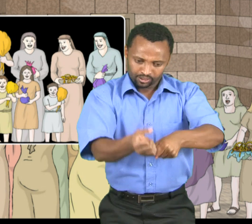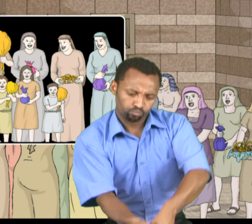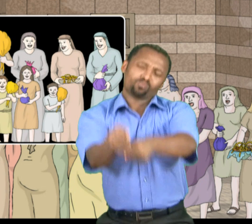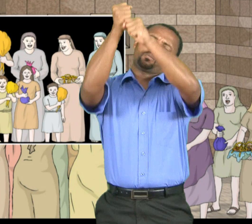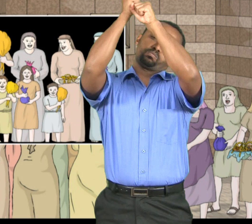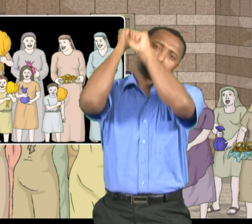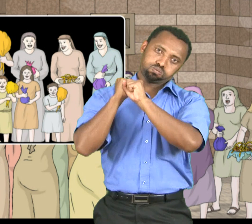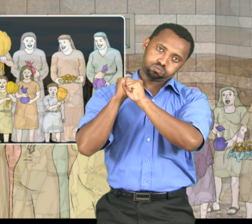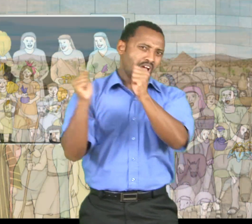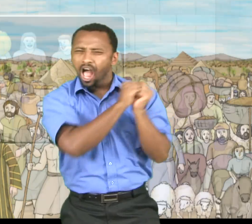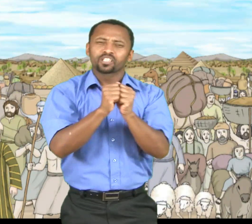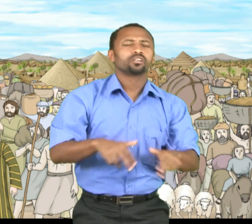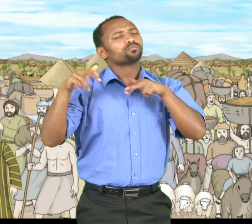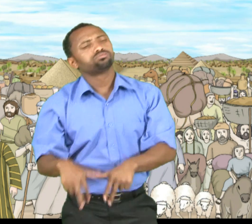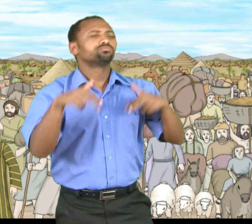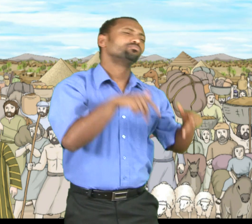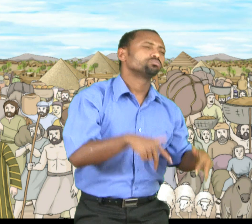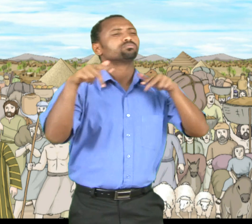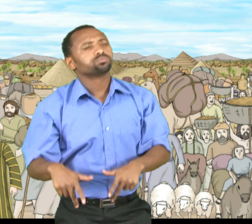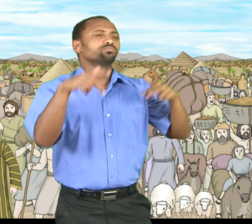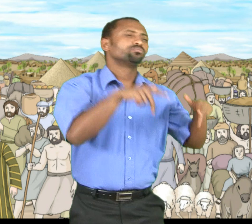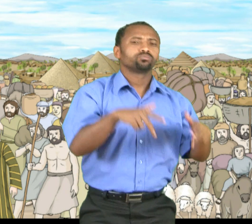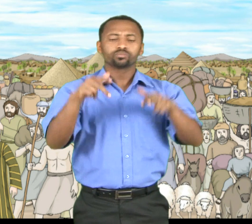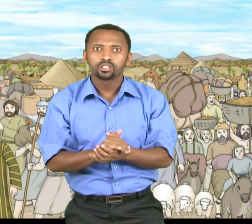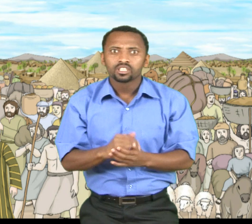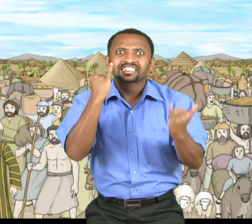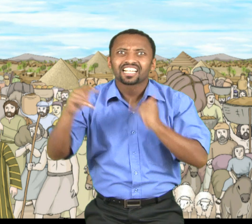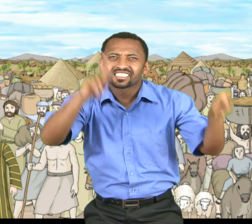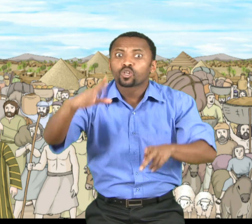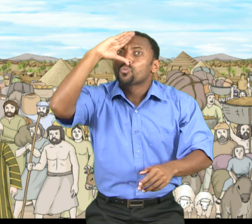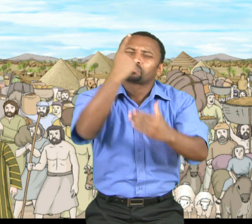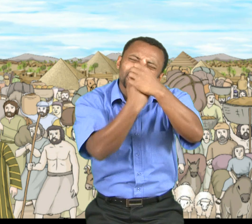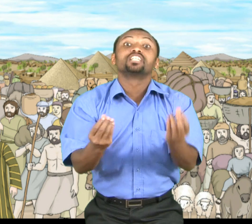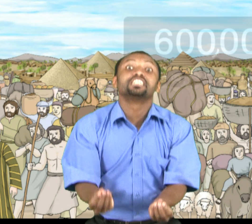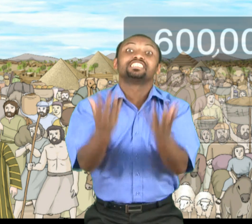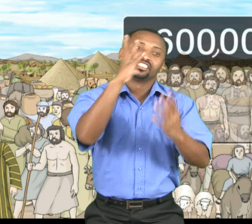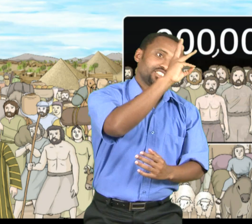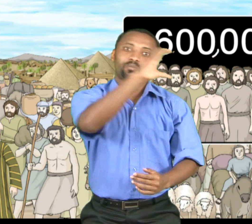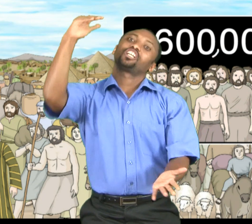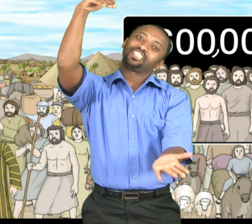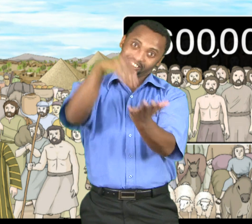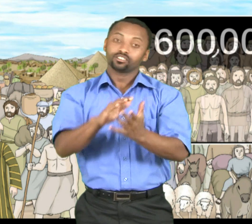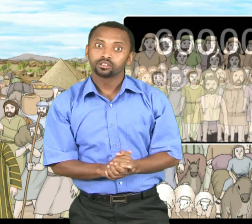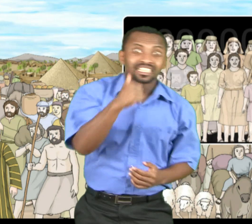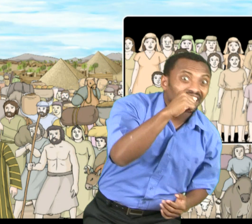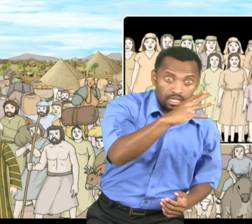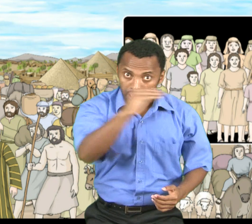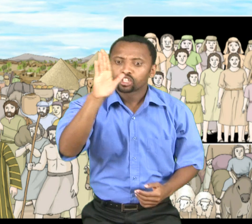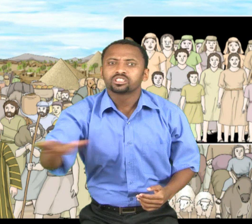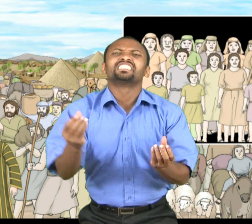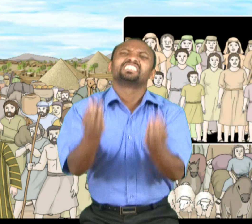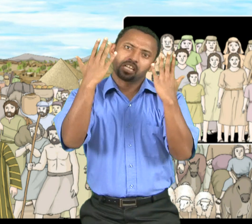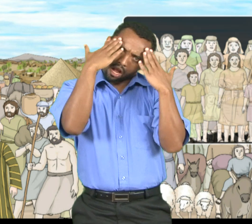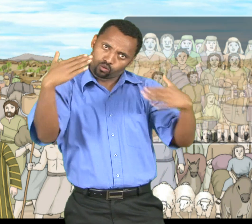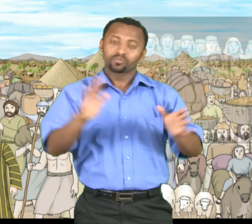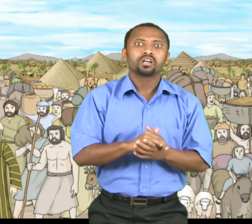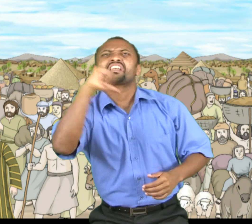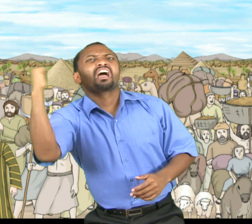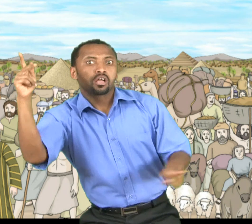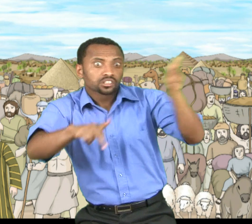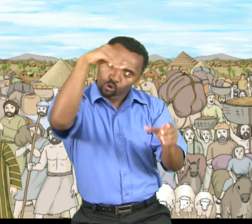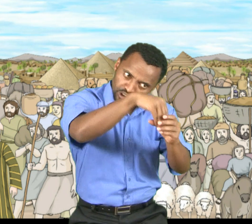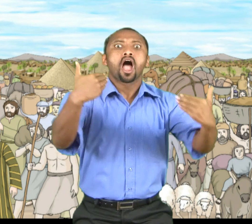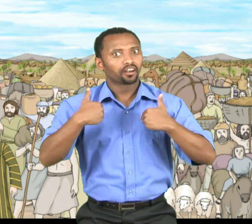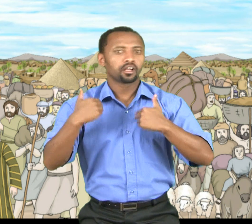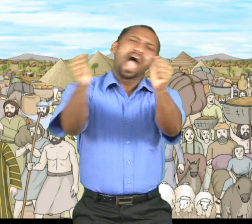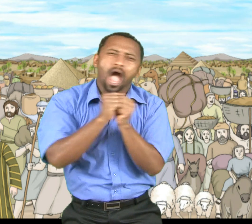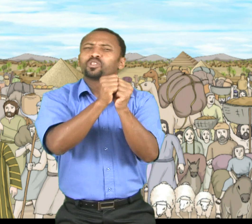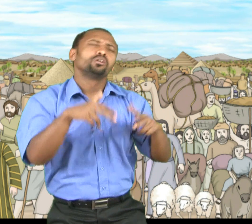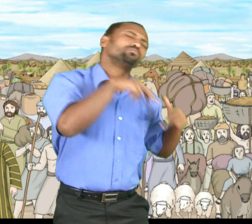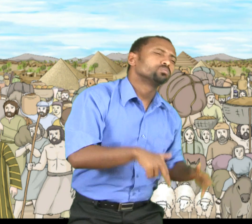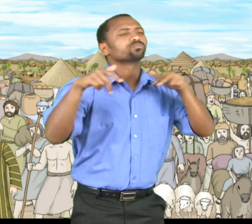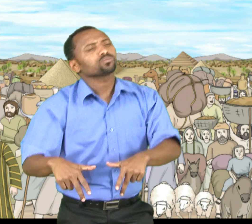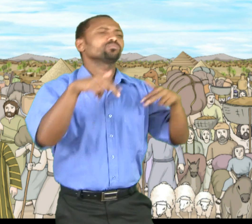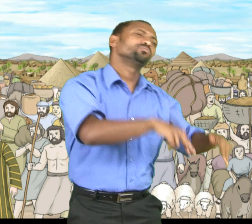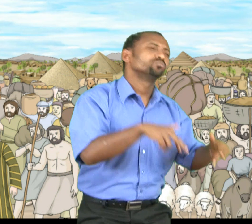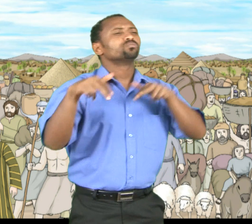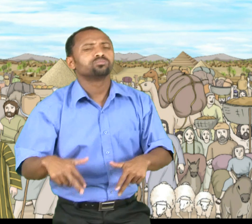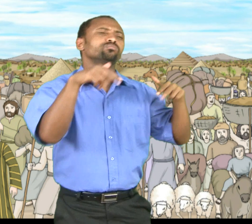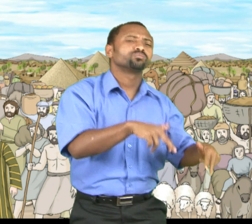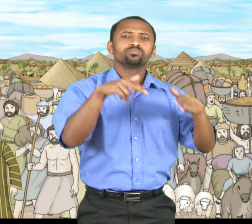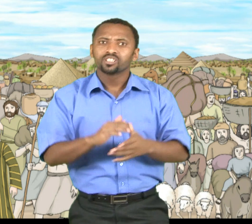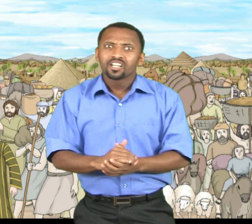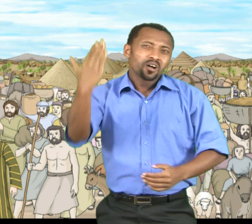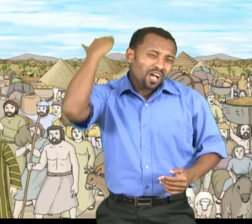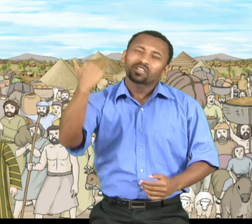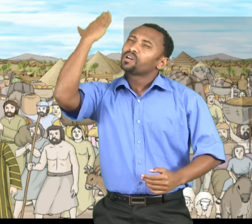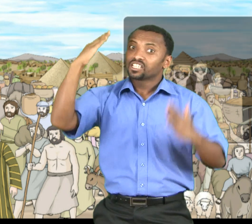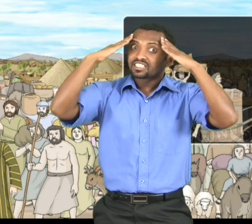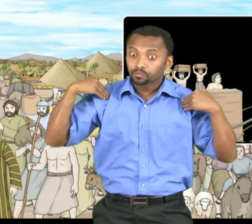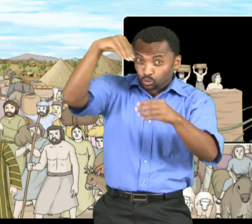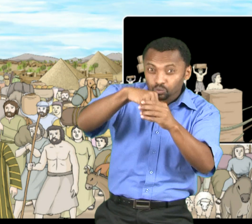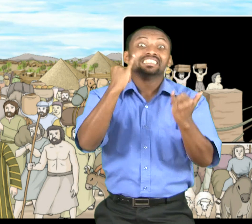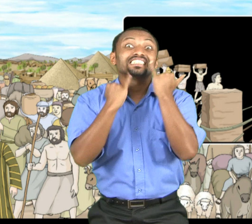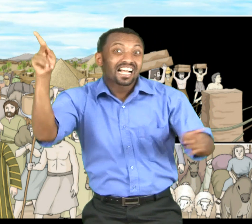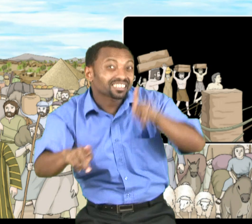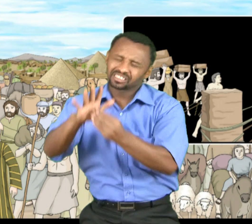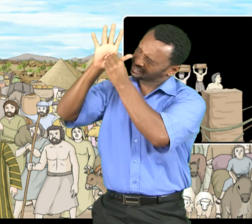The Israelites journeyed from Rameses to Succoth with about 600,000 men on foot, besides women and children. And a mixed multitude also went up with them, along with great droves of livestock, both flocks and herds. Since their dough had no leaven, the people baked what they had brought out of Egypt into unleavened loaves. For when they had been driven out of Egypt, they could not delay and had not prepared any provisions for themselves.